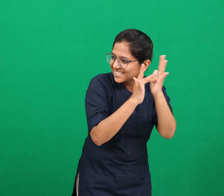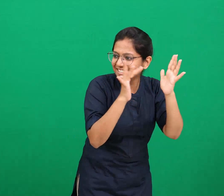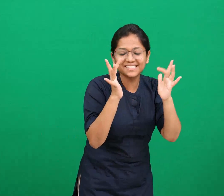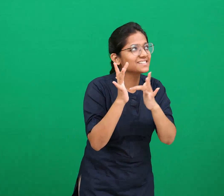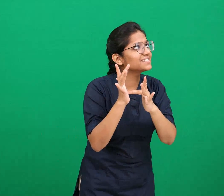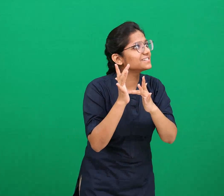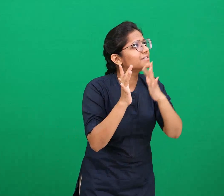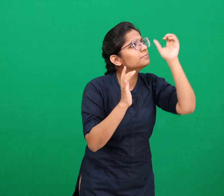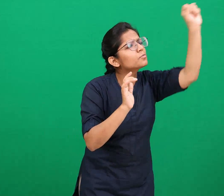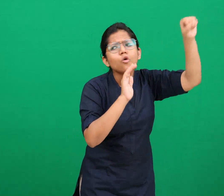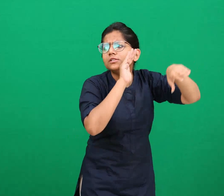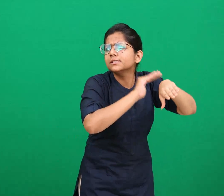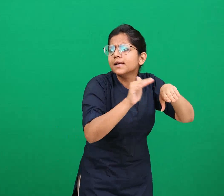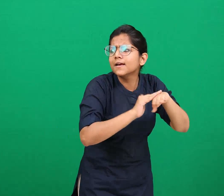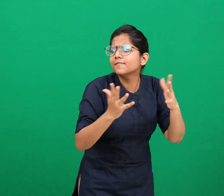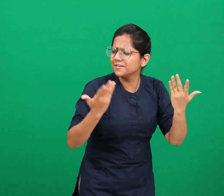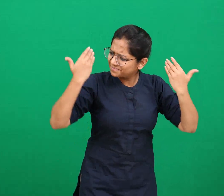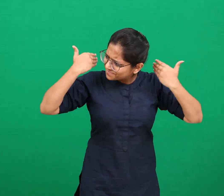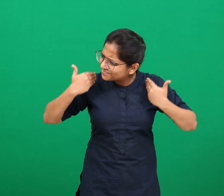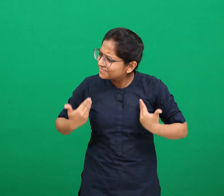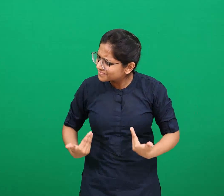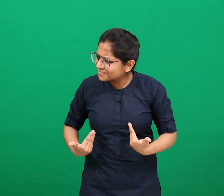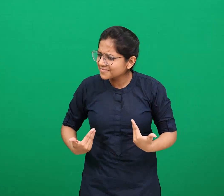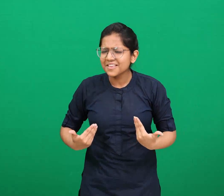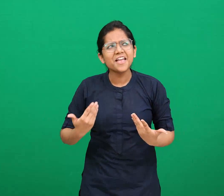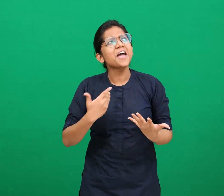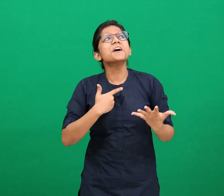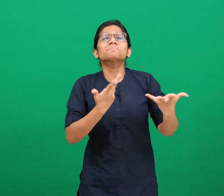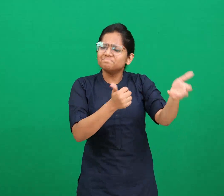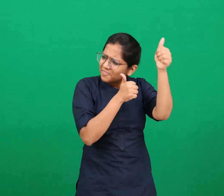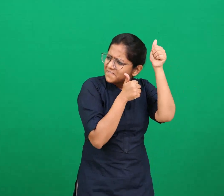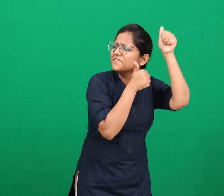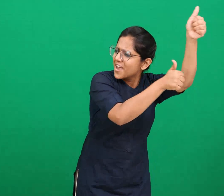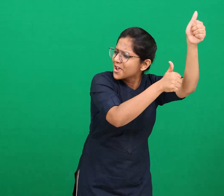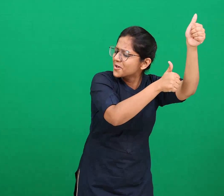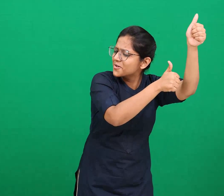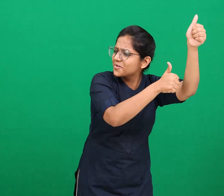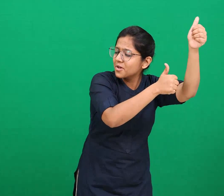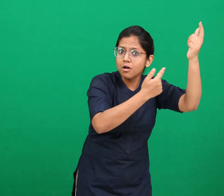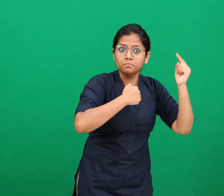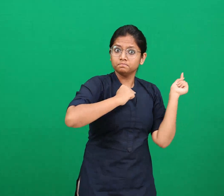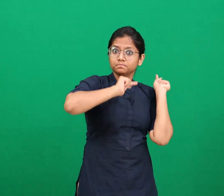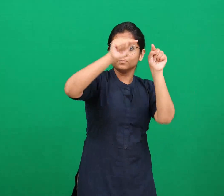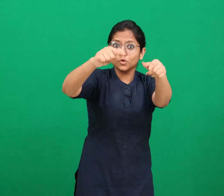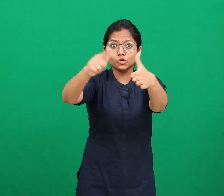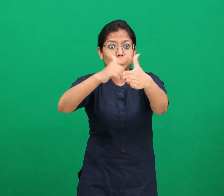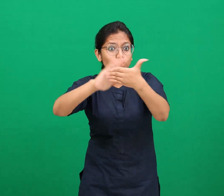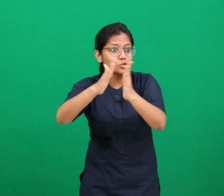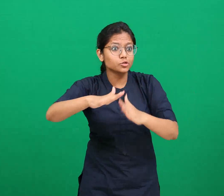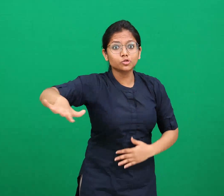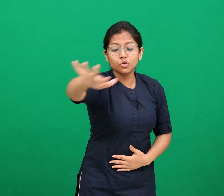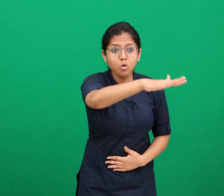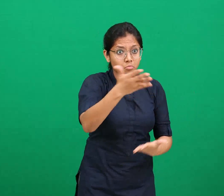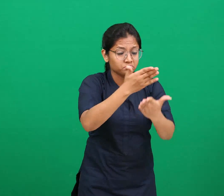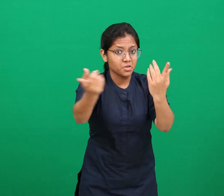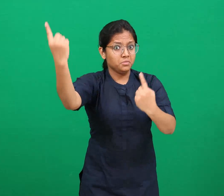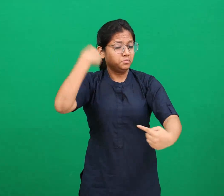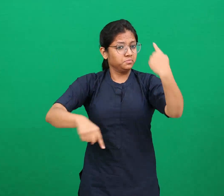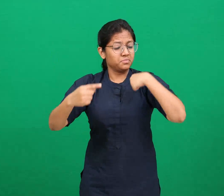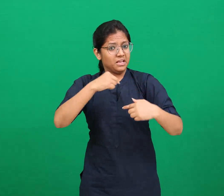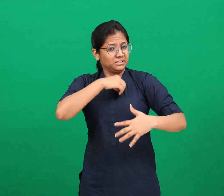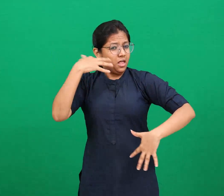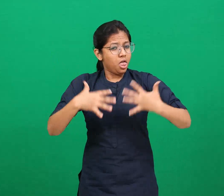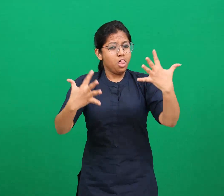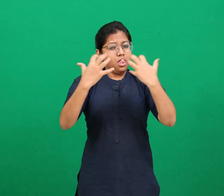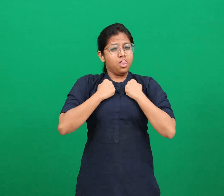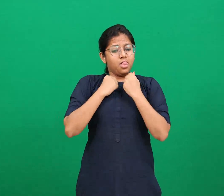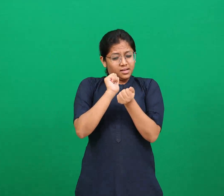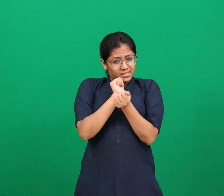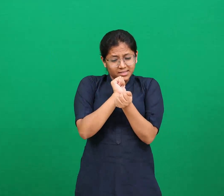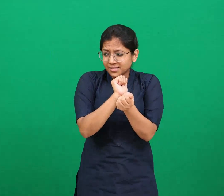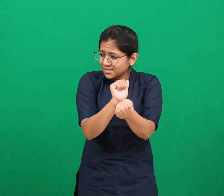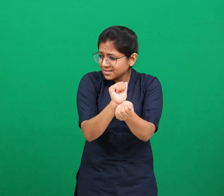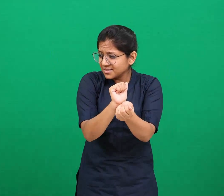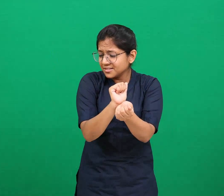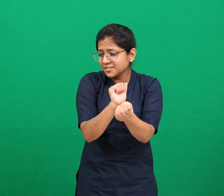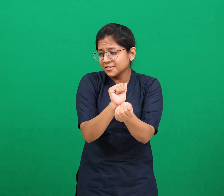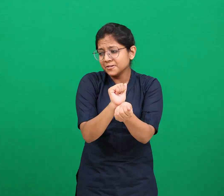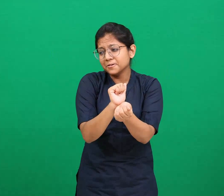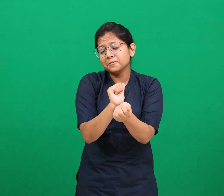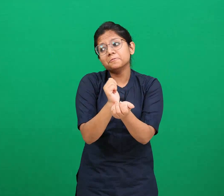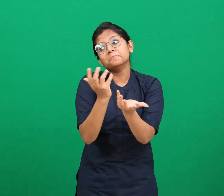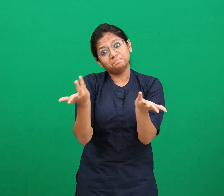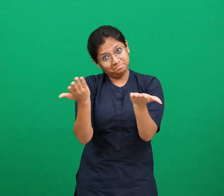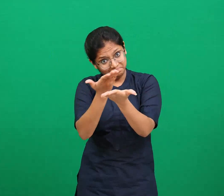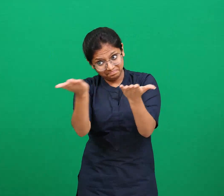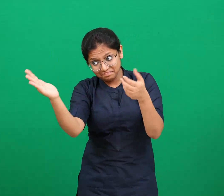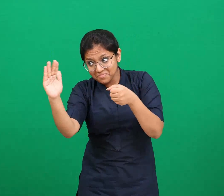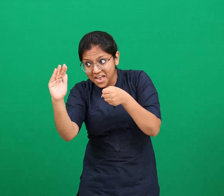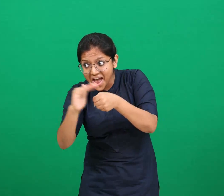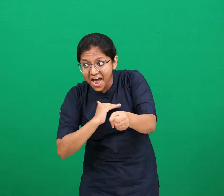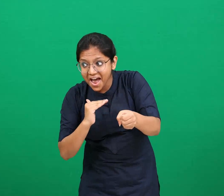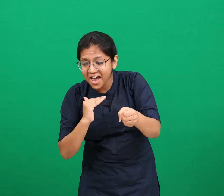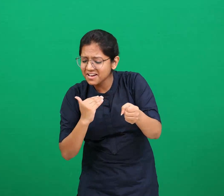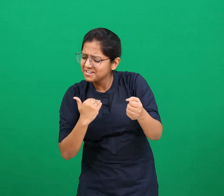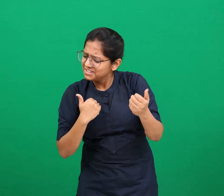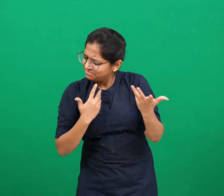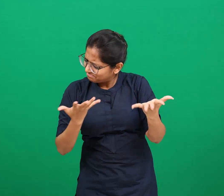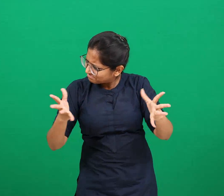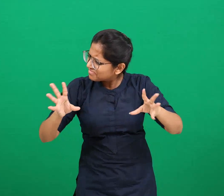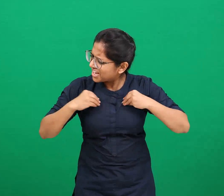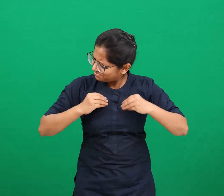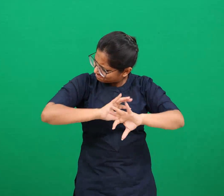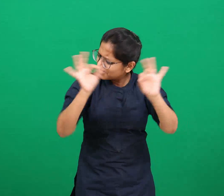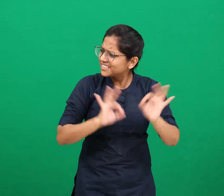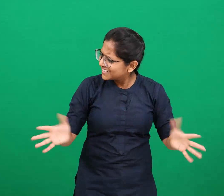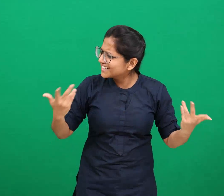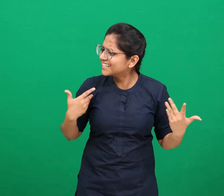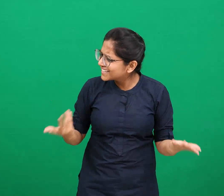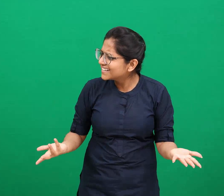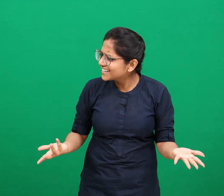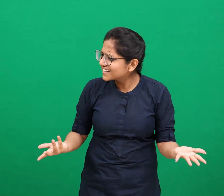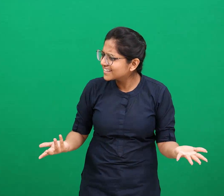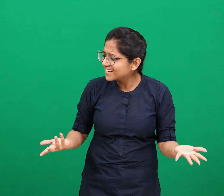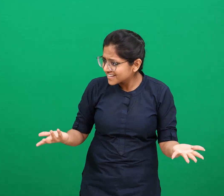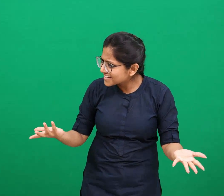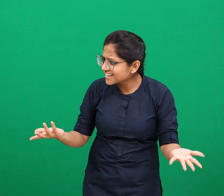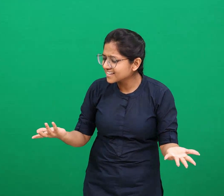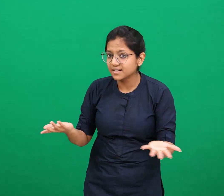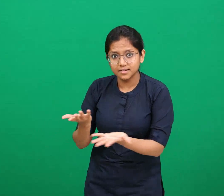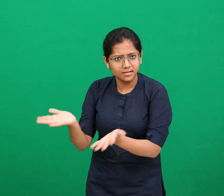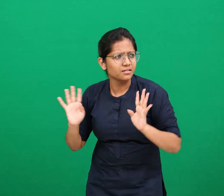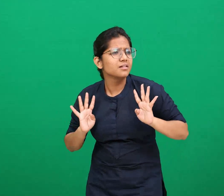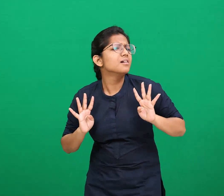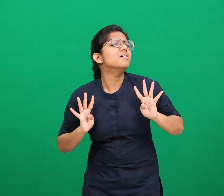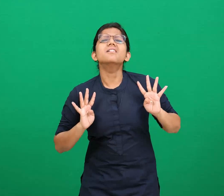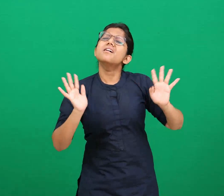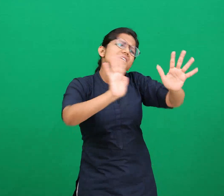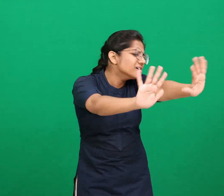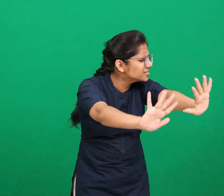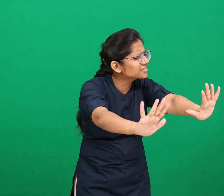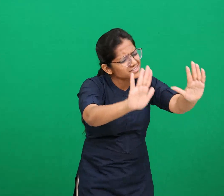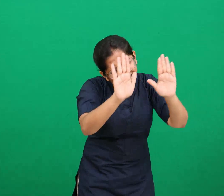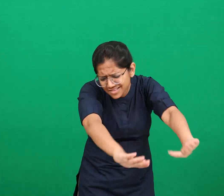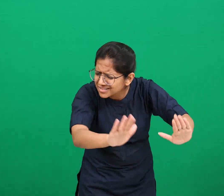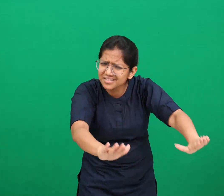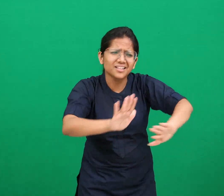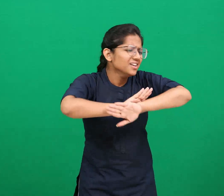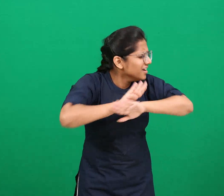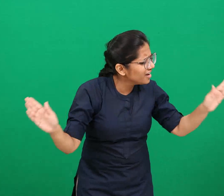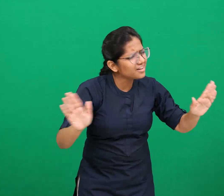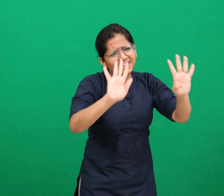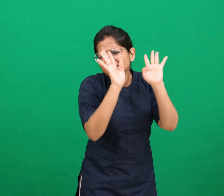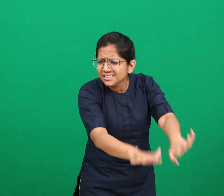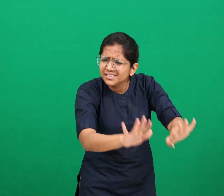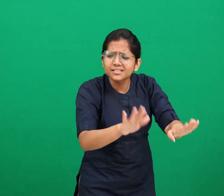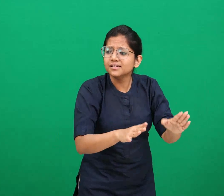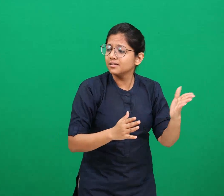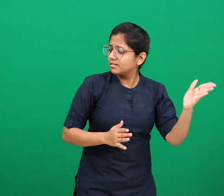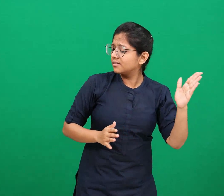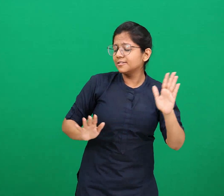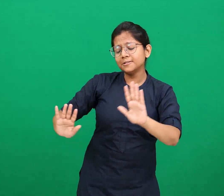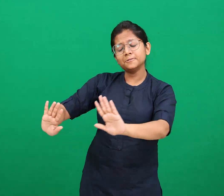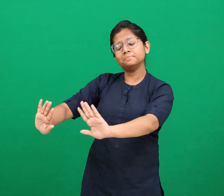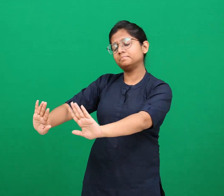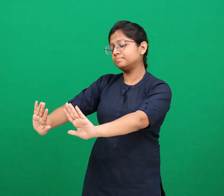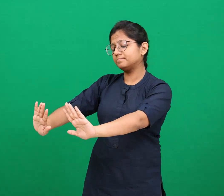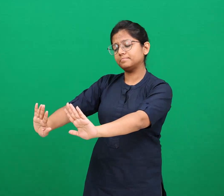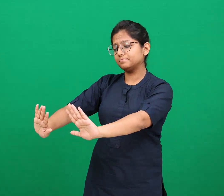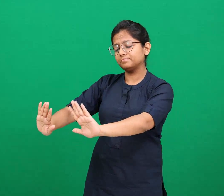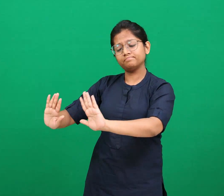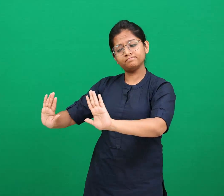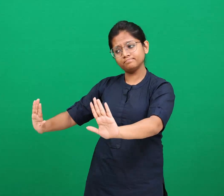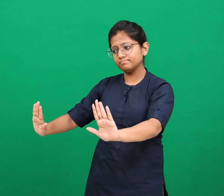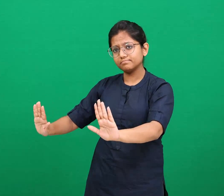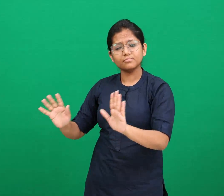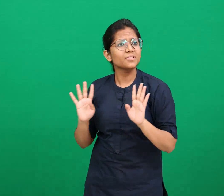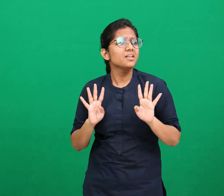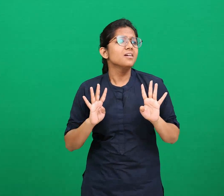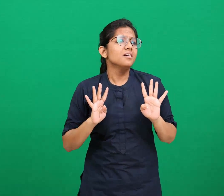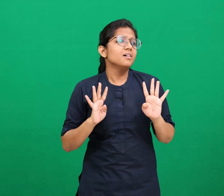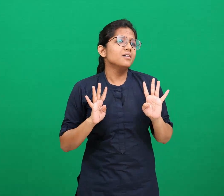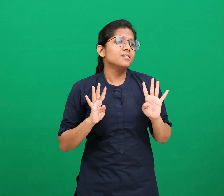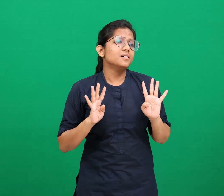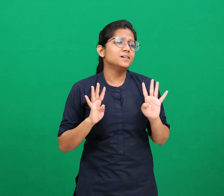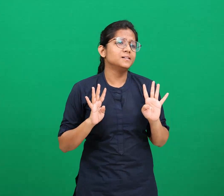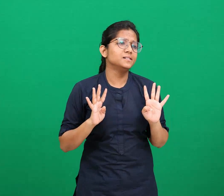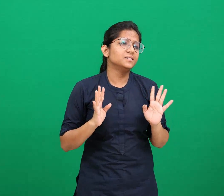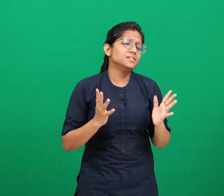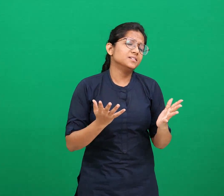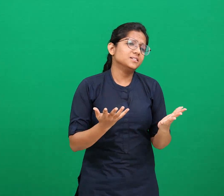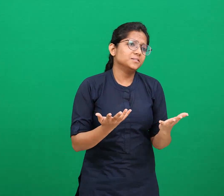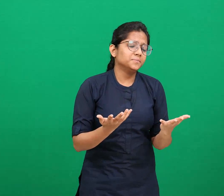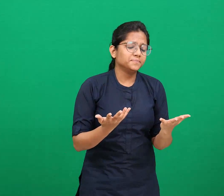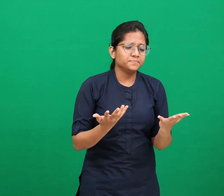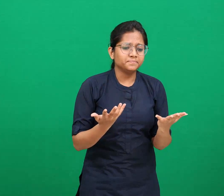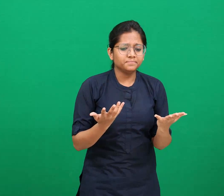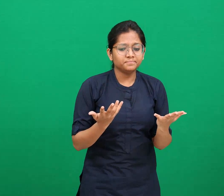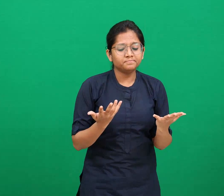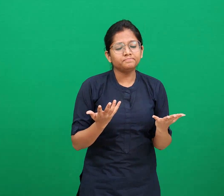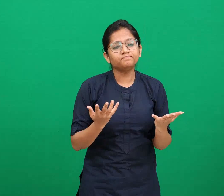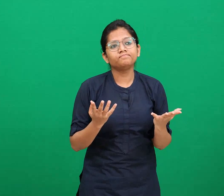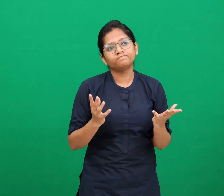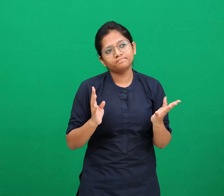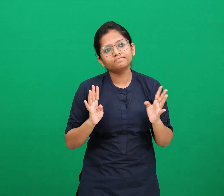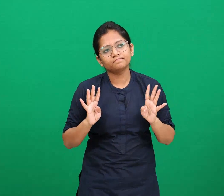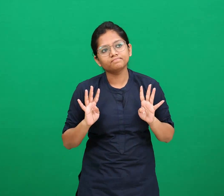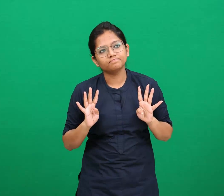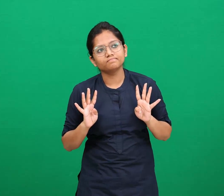I am ready not only to be bound, but also to die in Jerusalem for the name of the Lord Jesus."